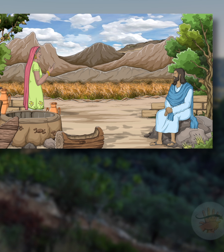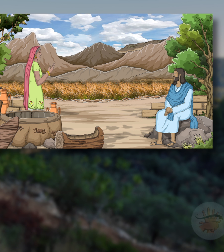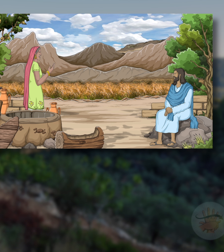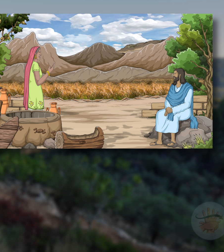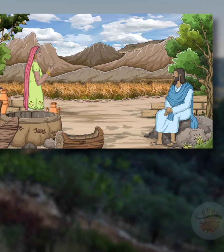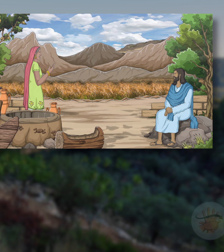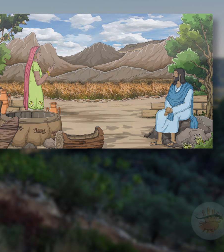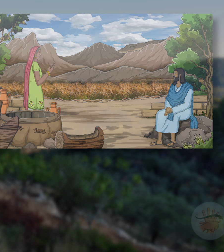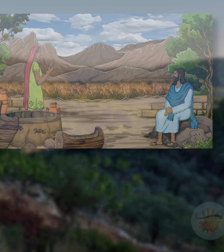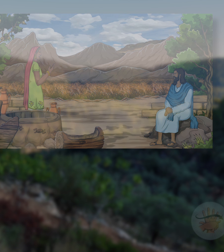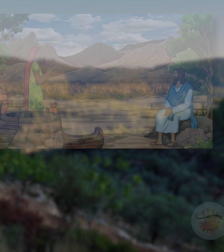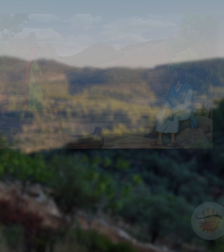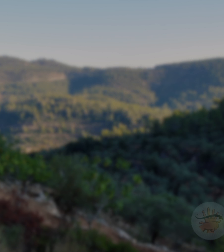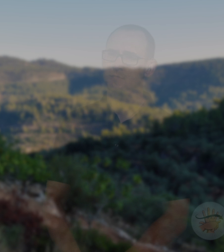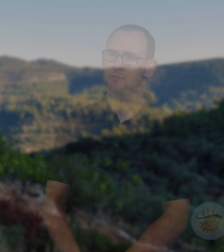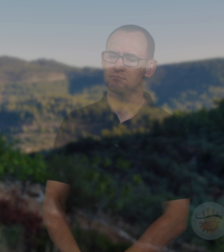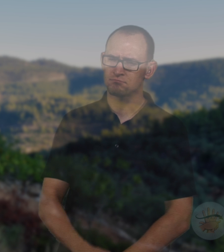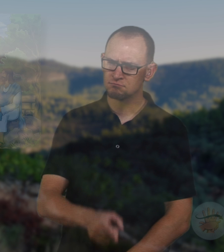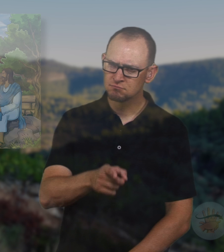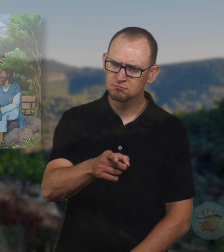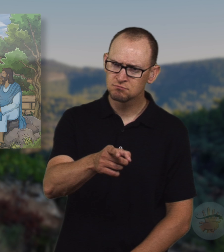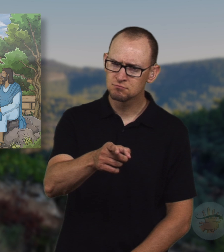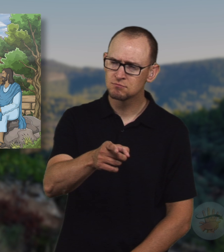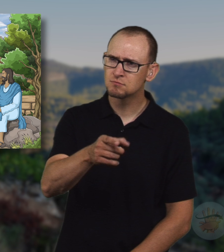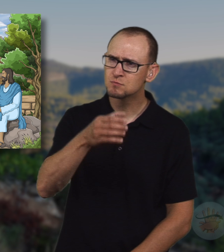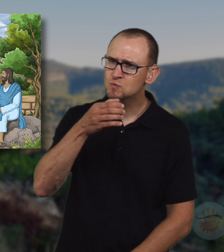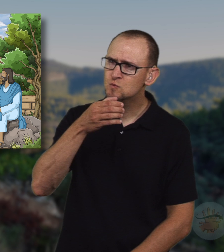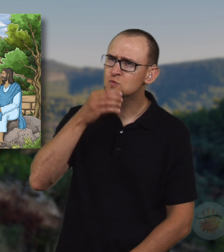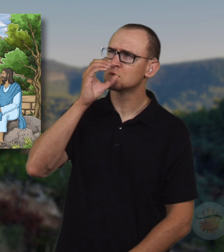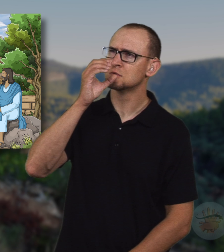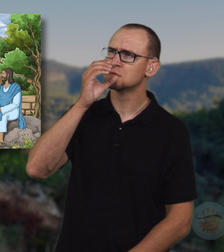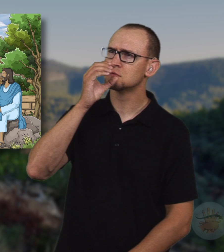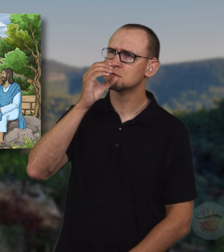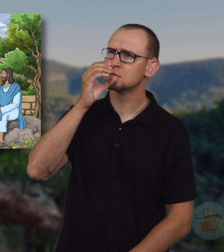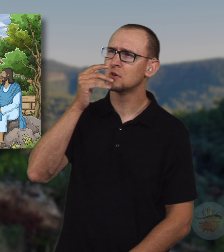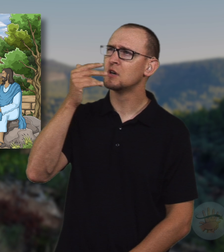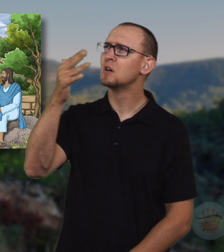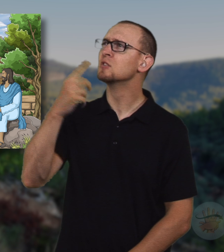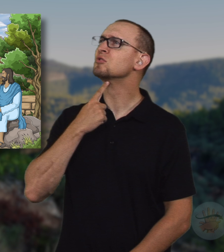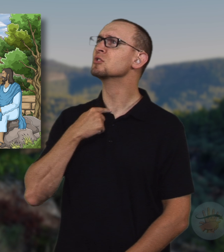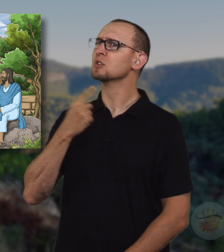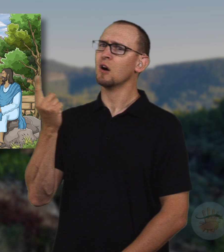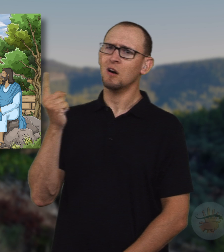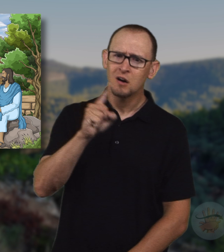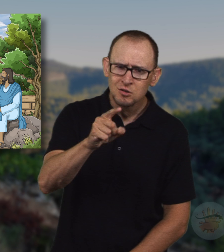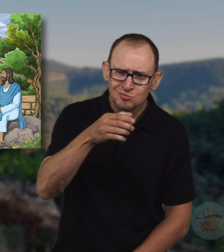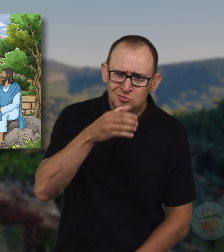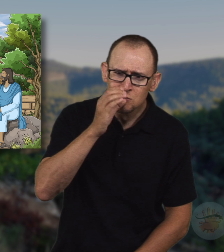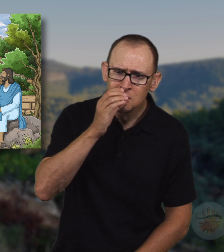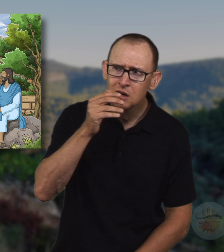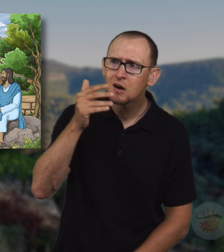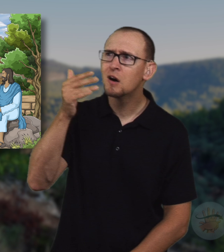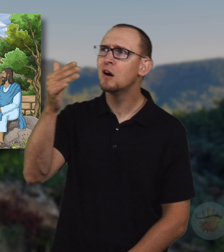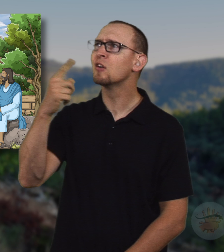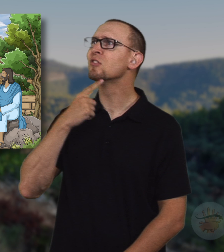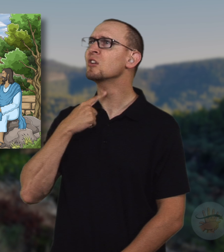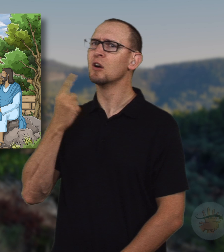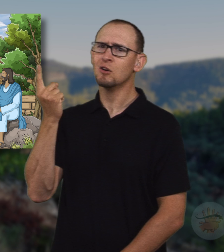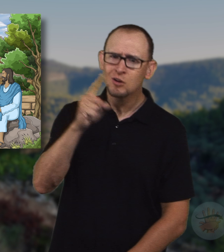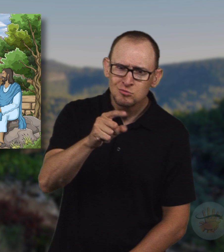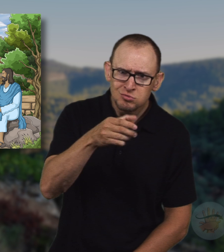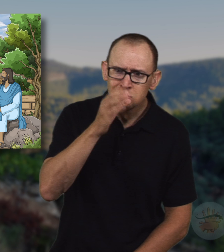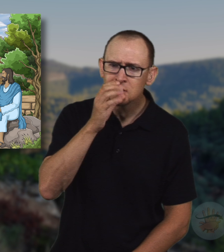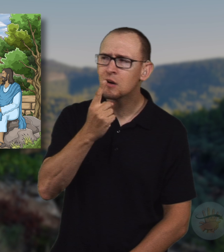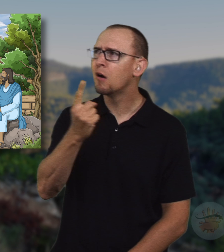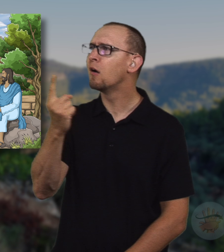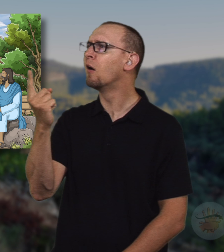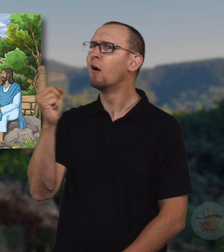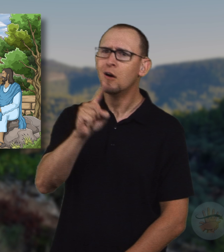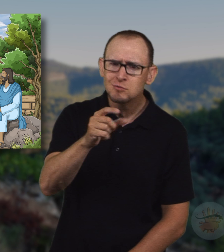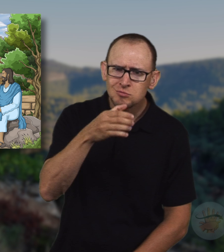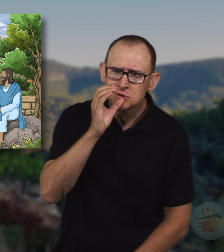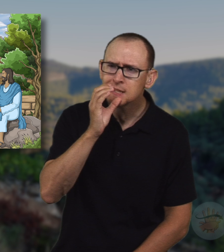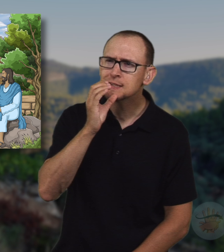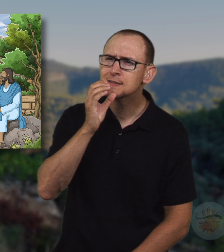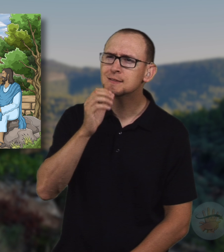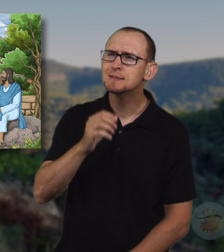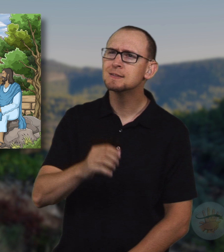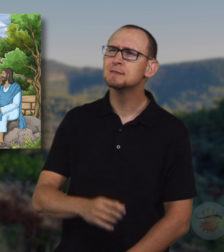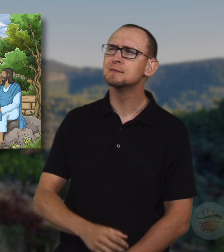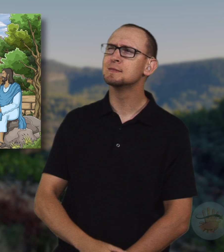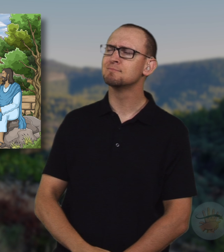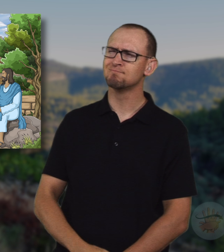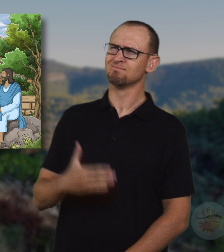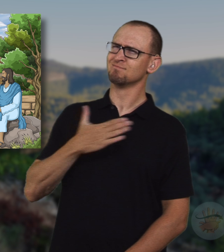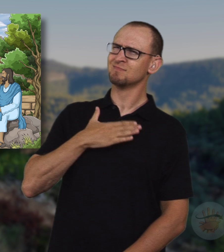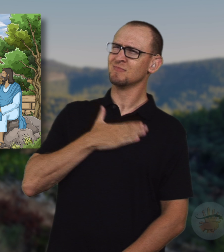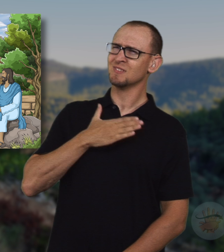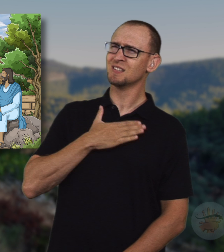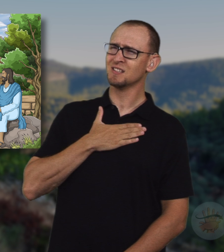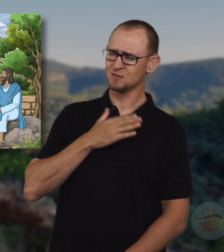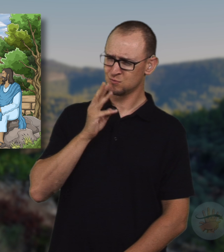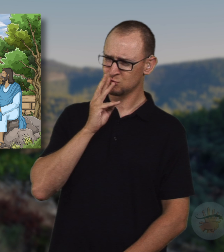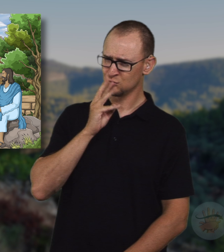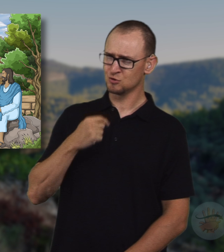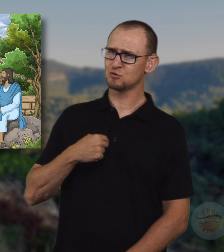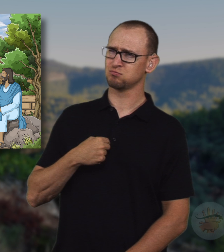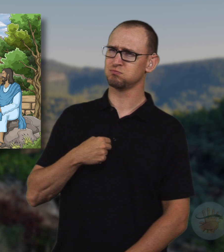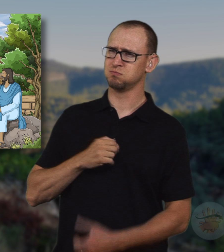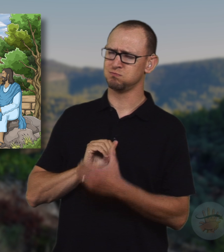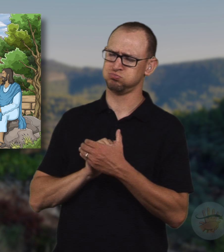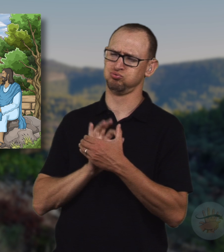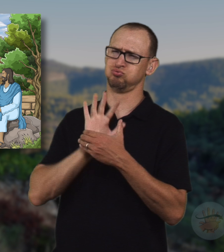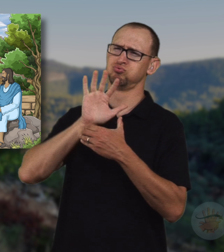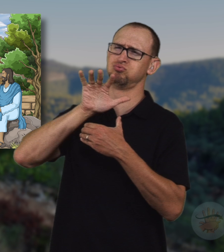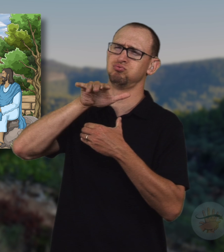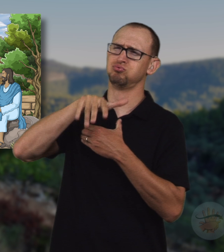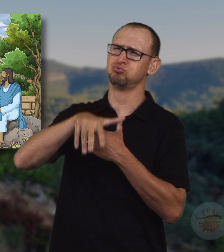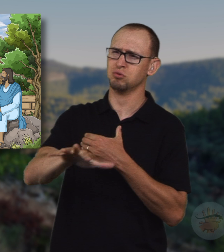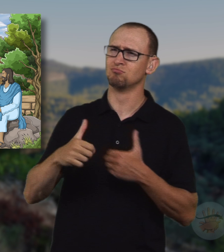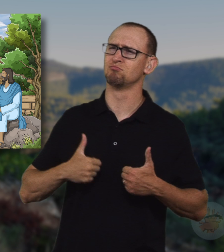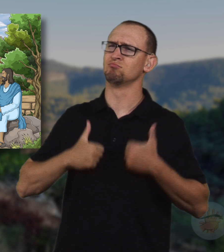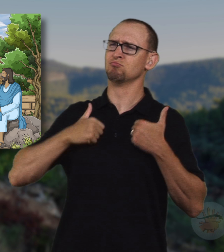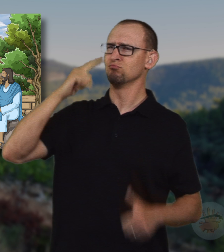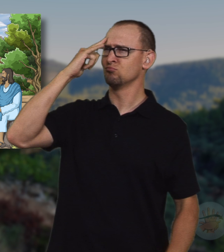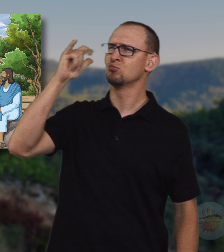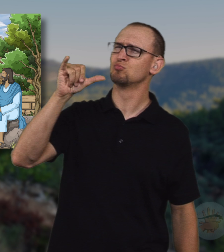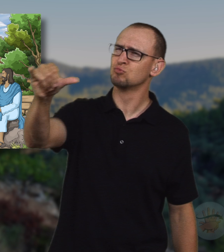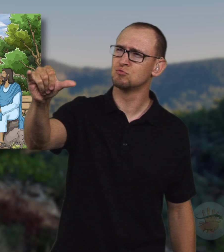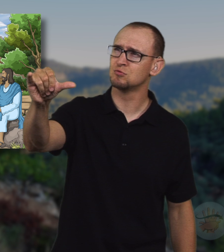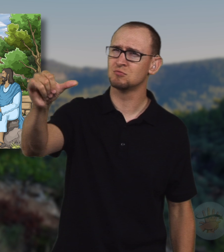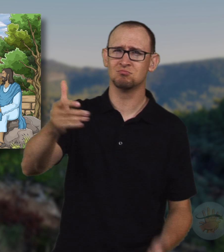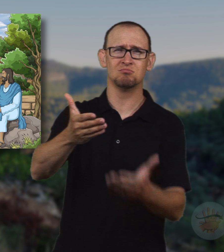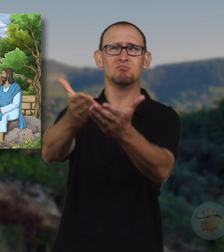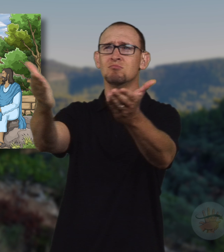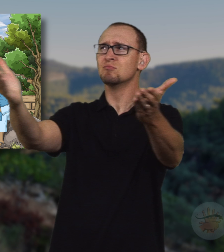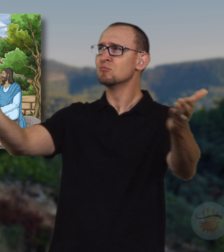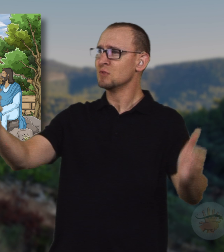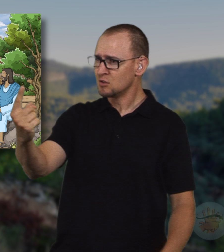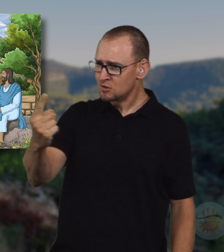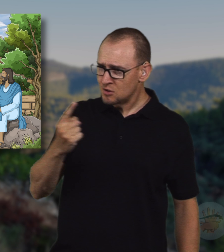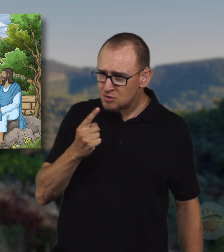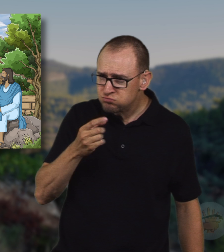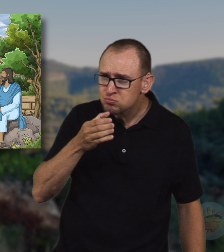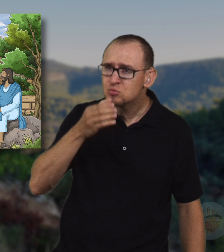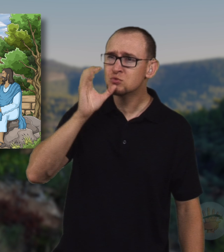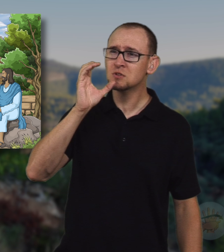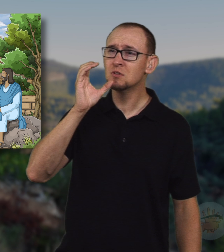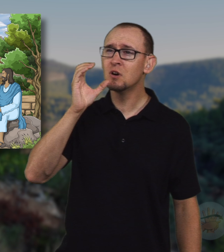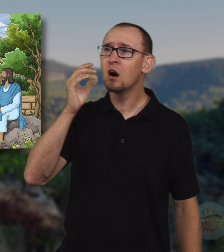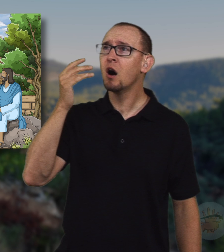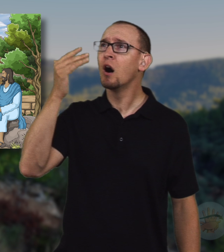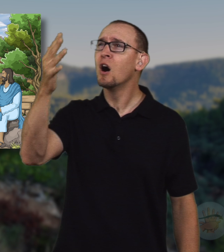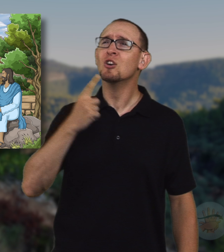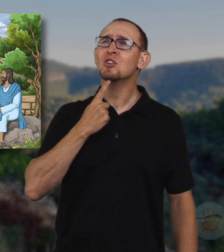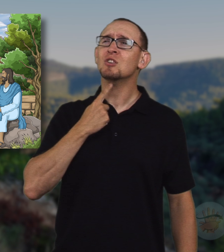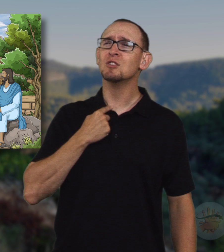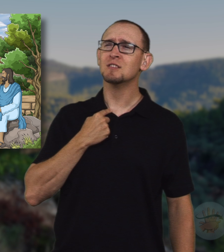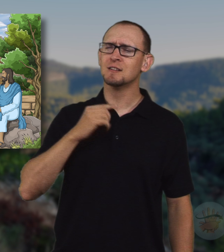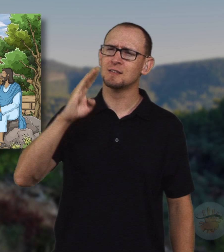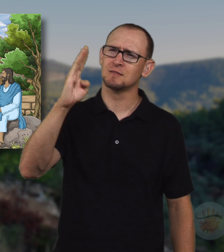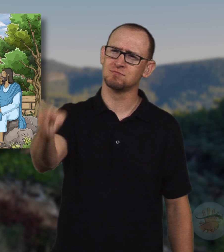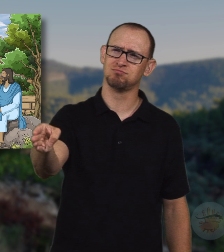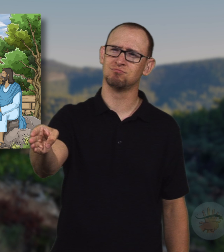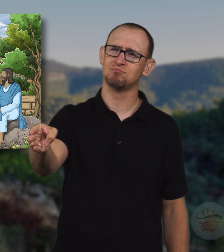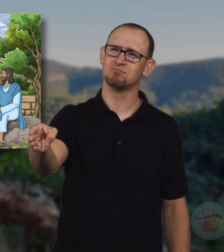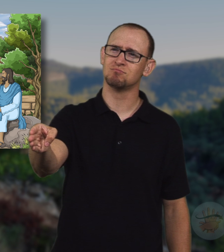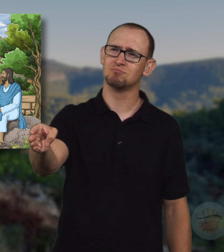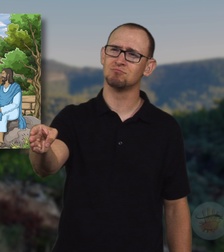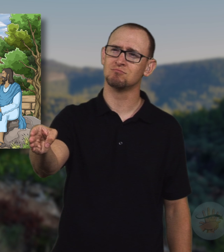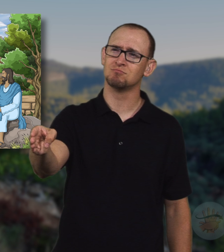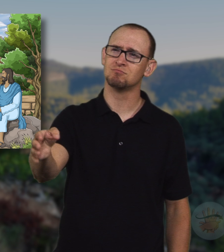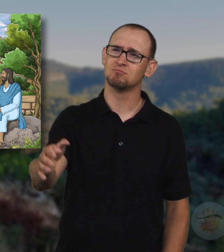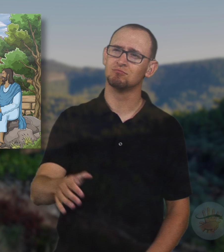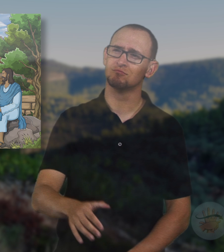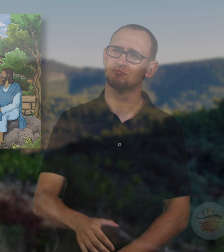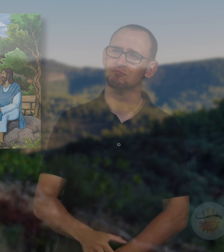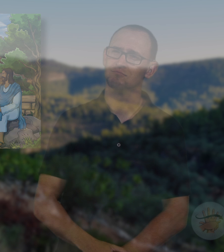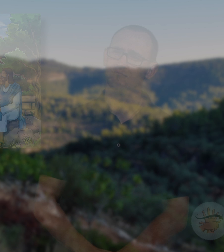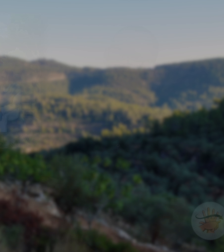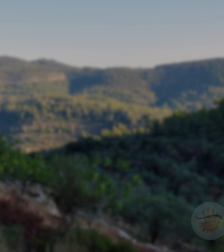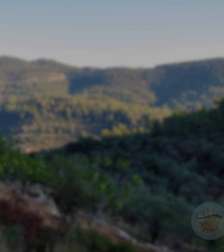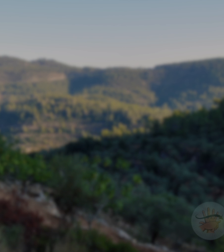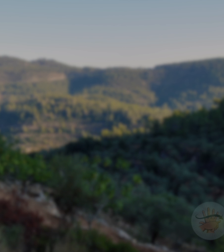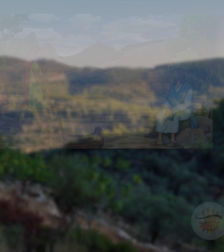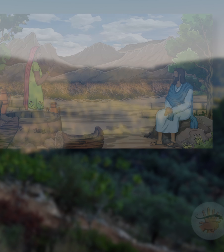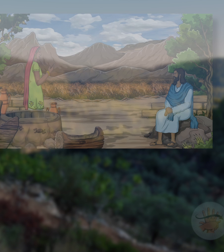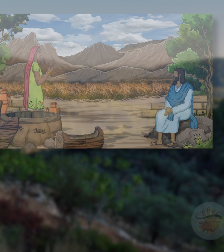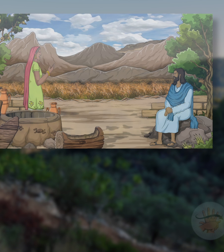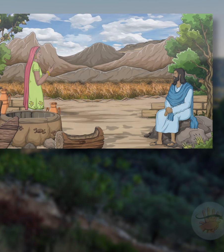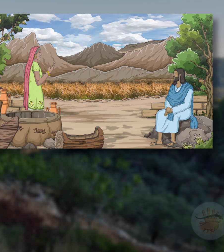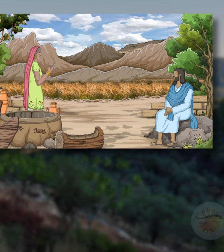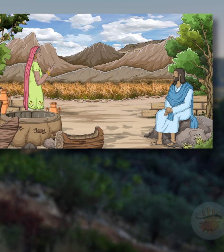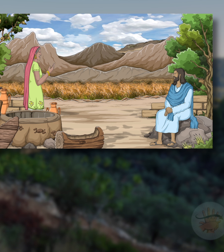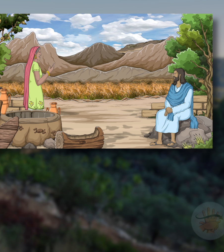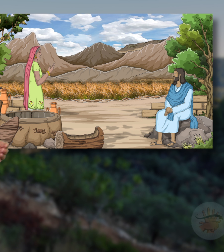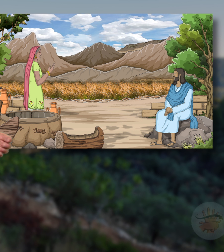Jesus said to her, “Everyone who drinks this water will be thirsty again. But whoever drinks the water I give him will never thirst. Indeed, the water I give him will become in him a fount of water springing up to eternal life.”